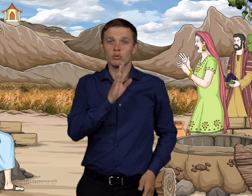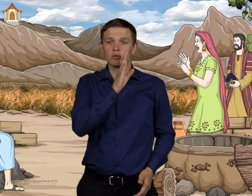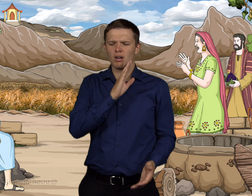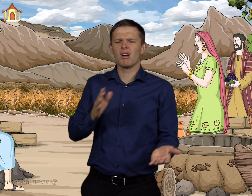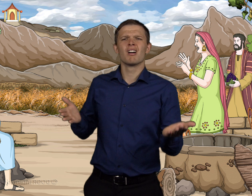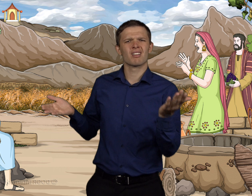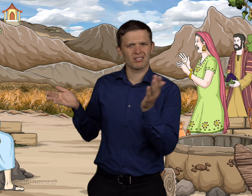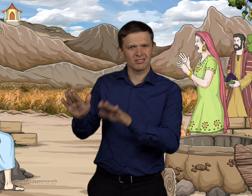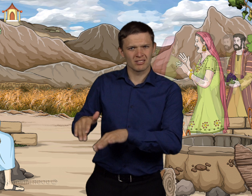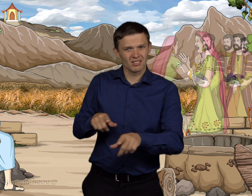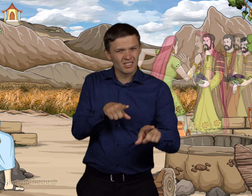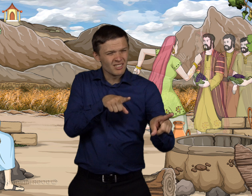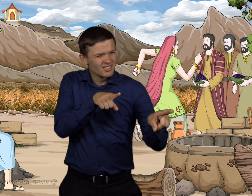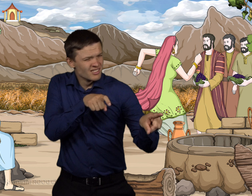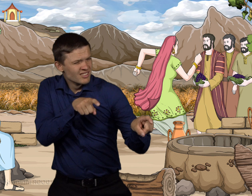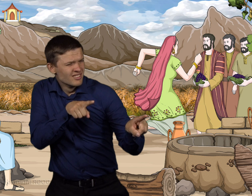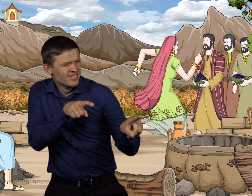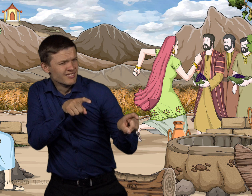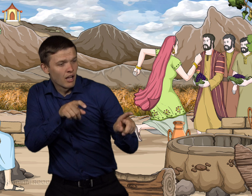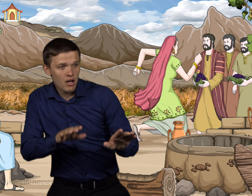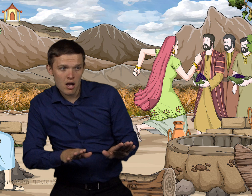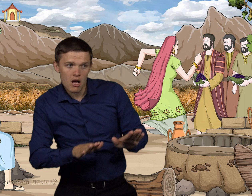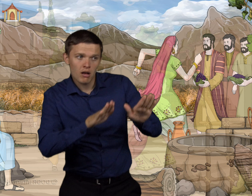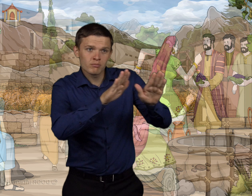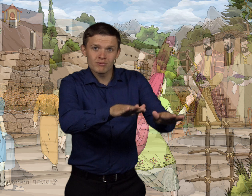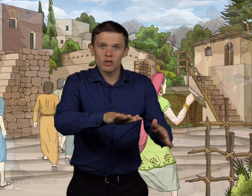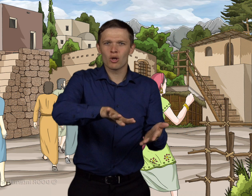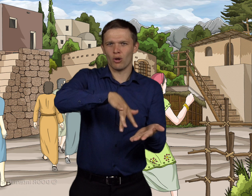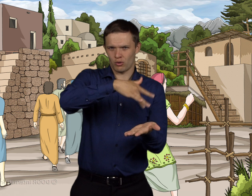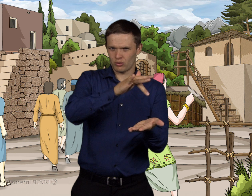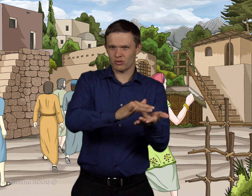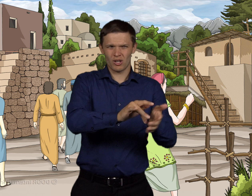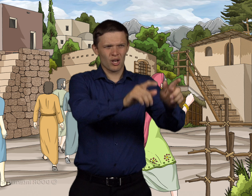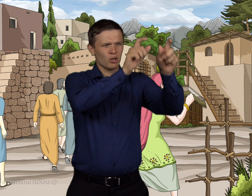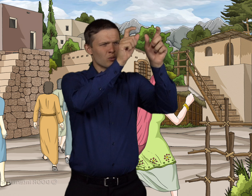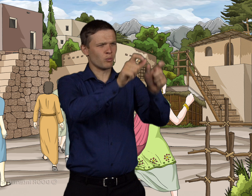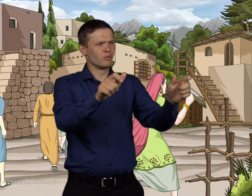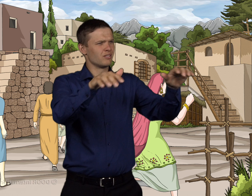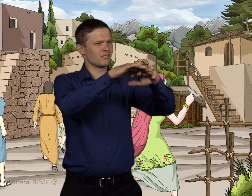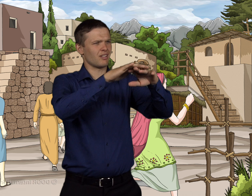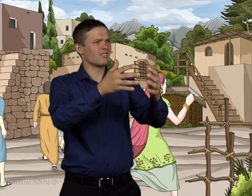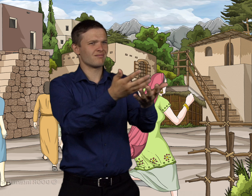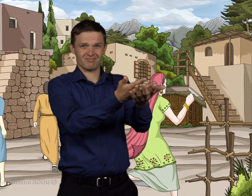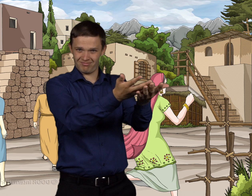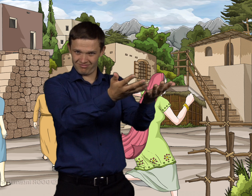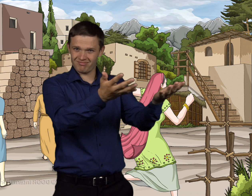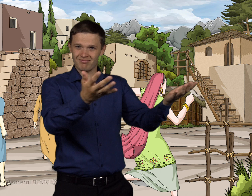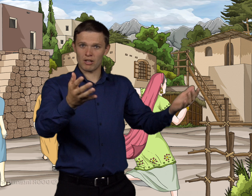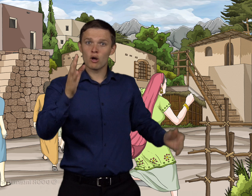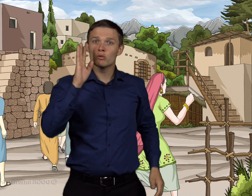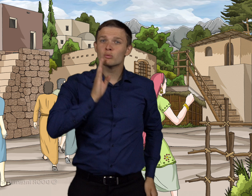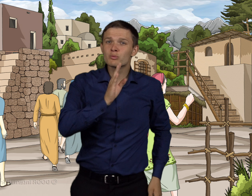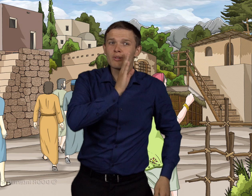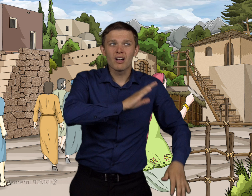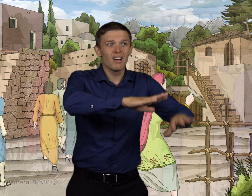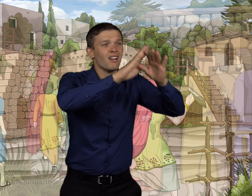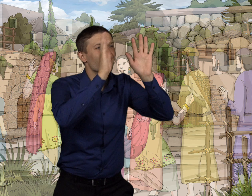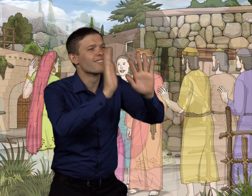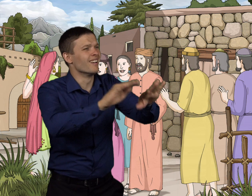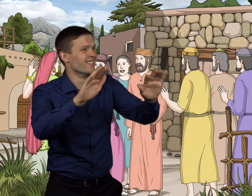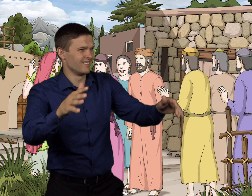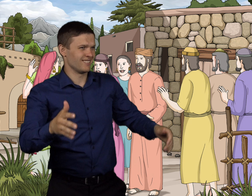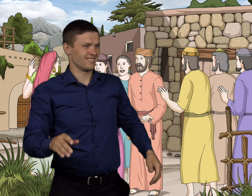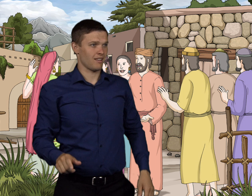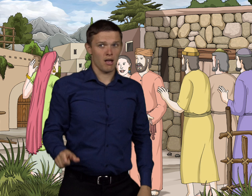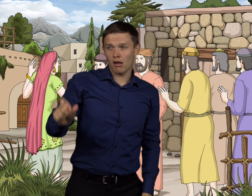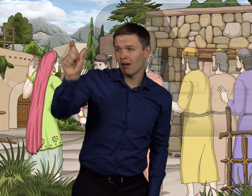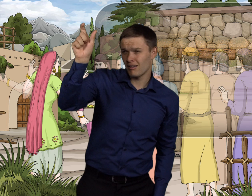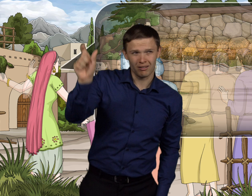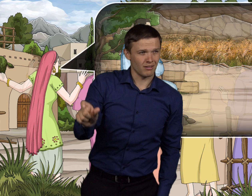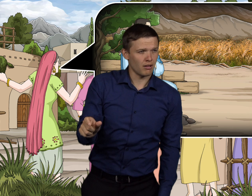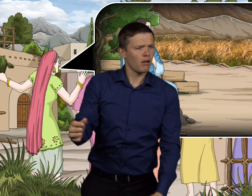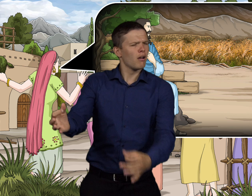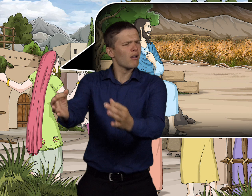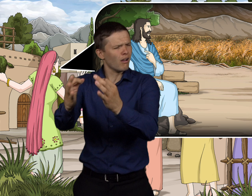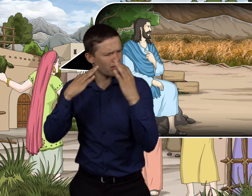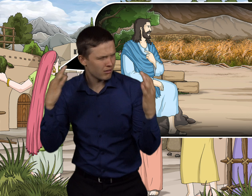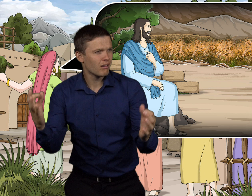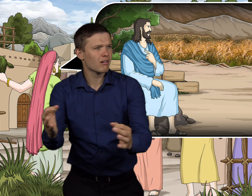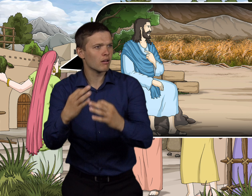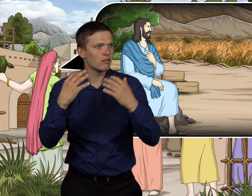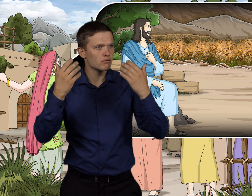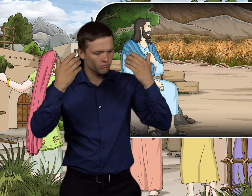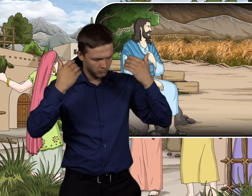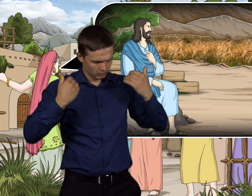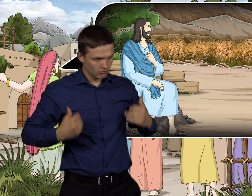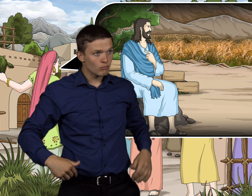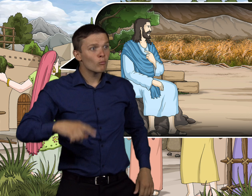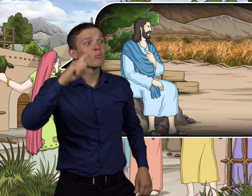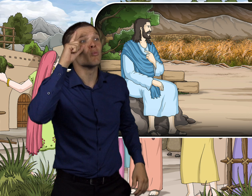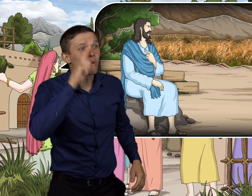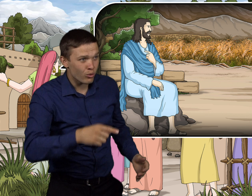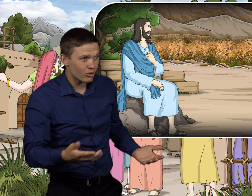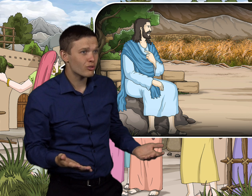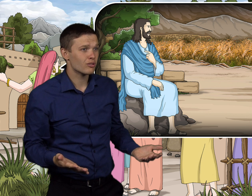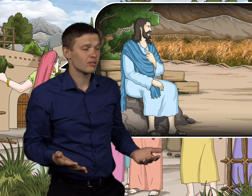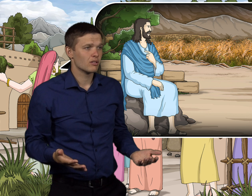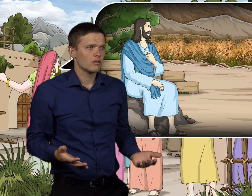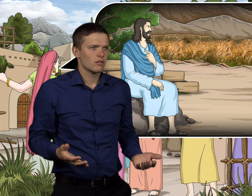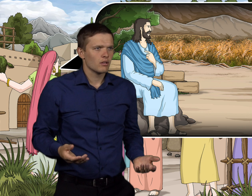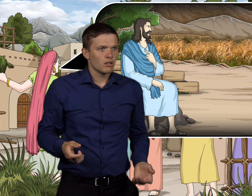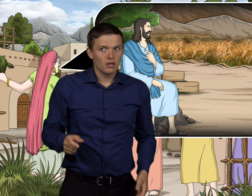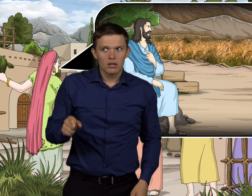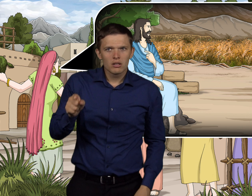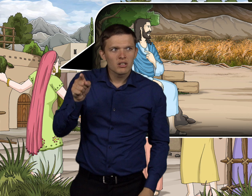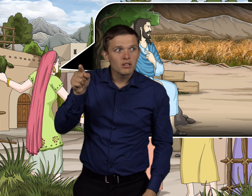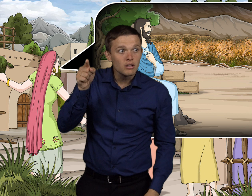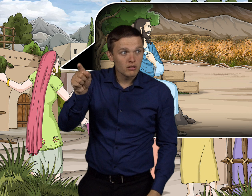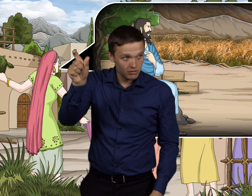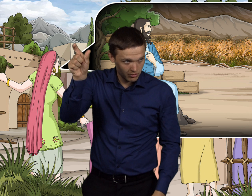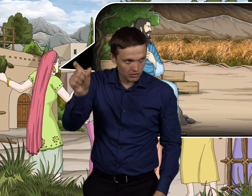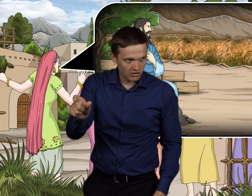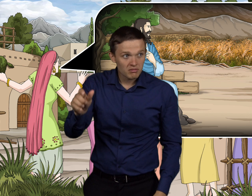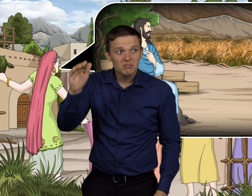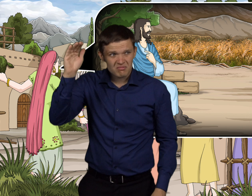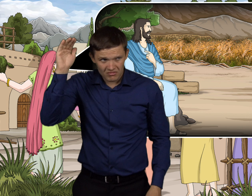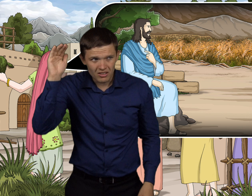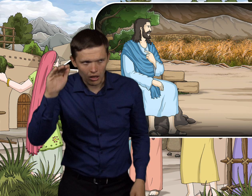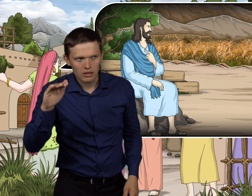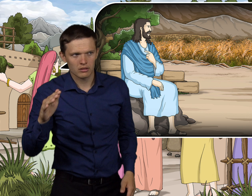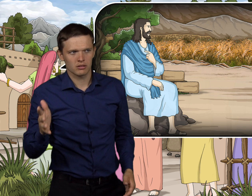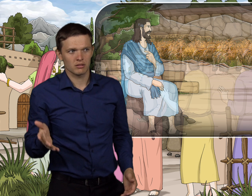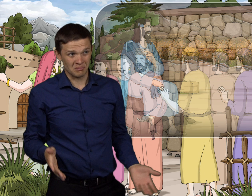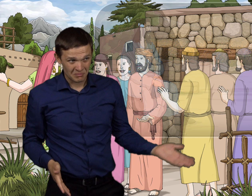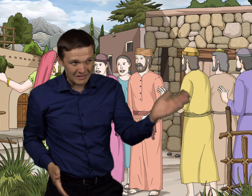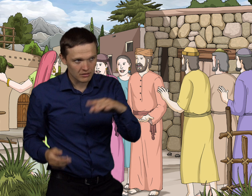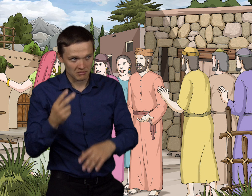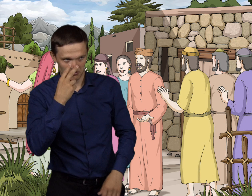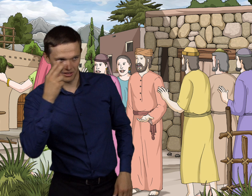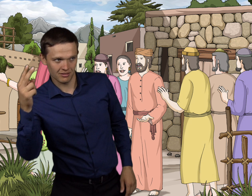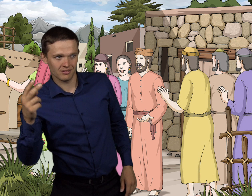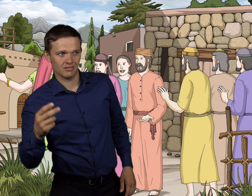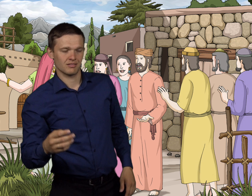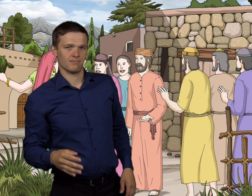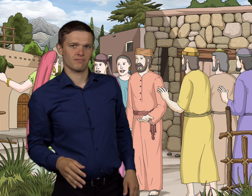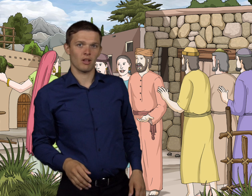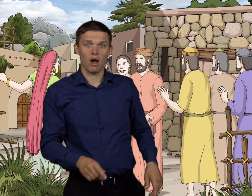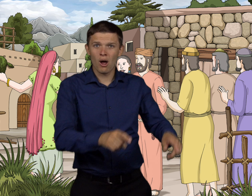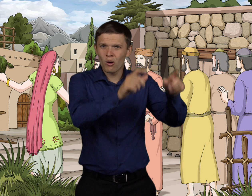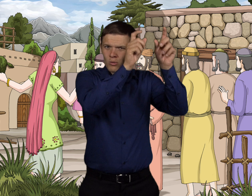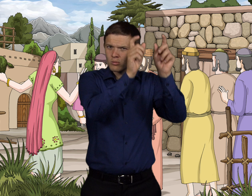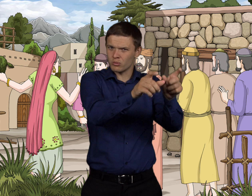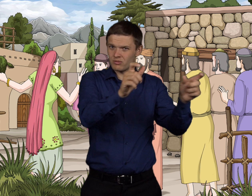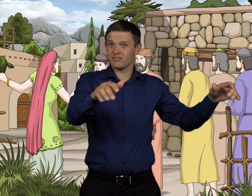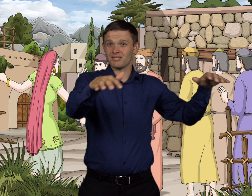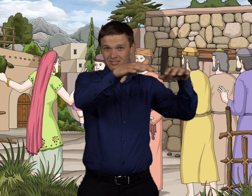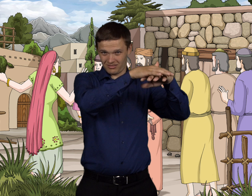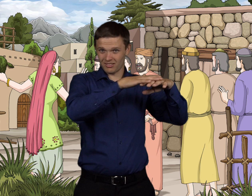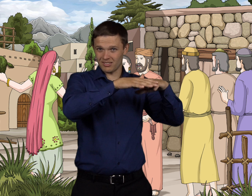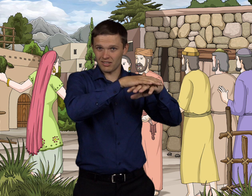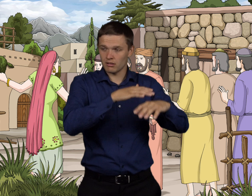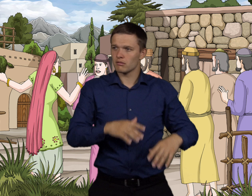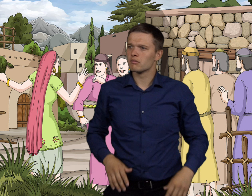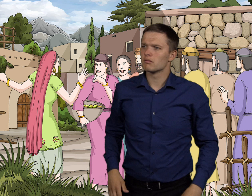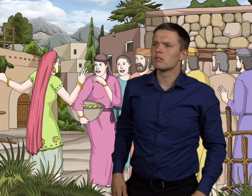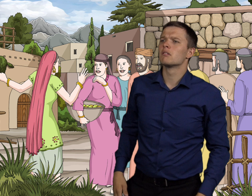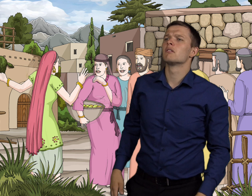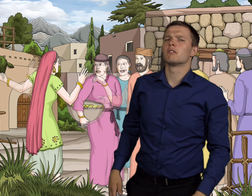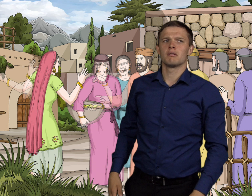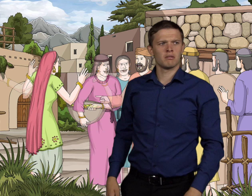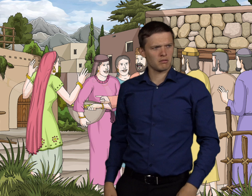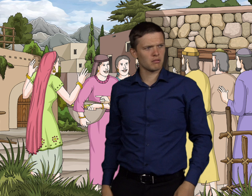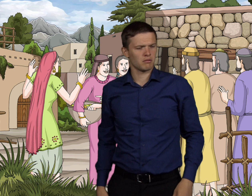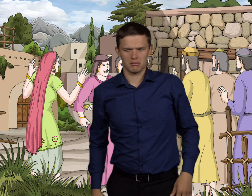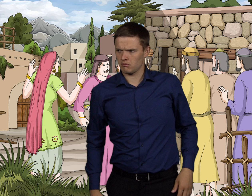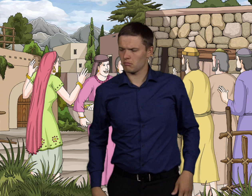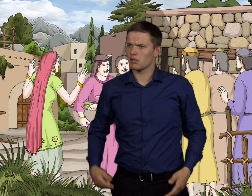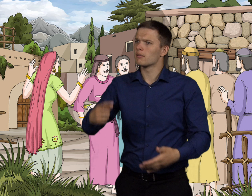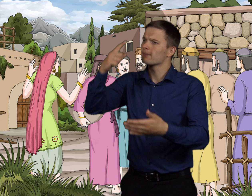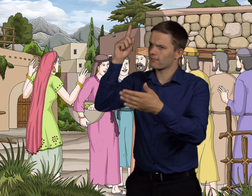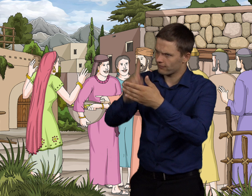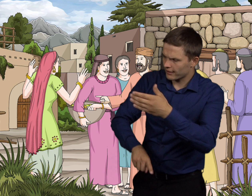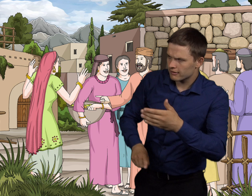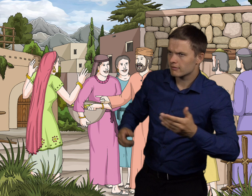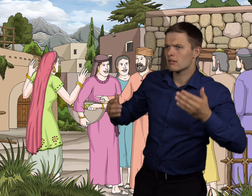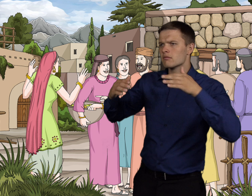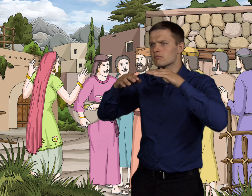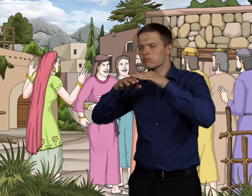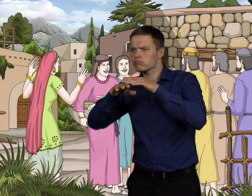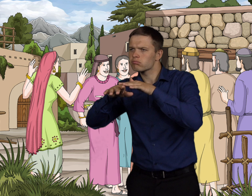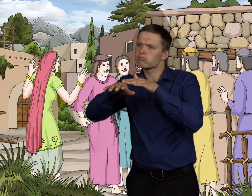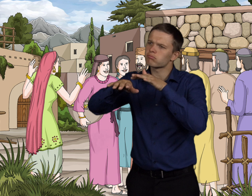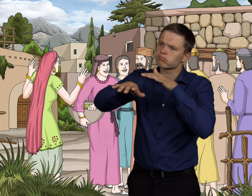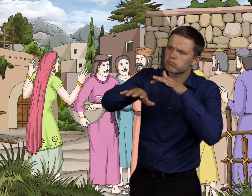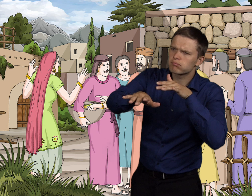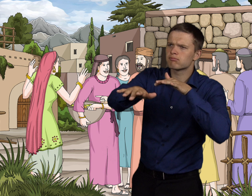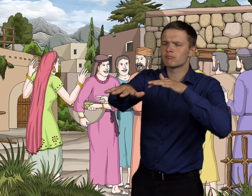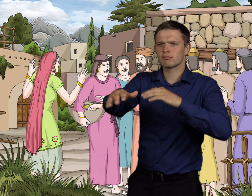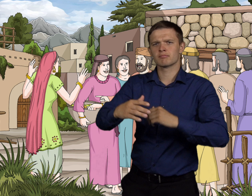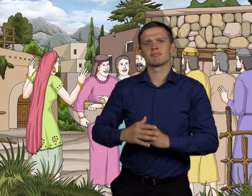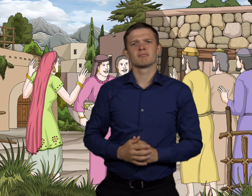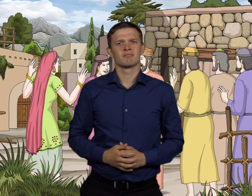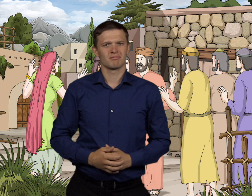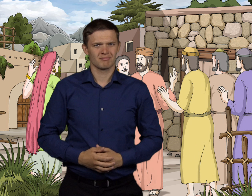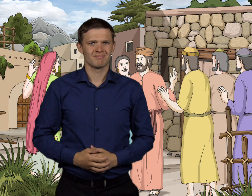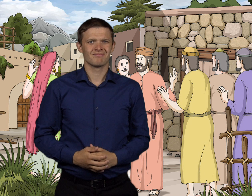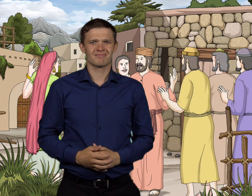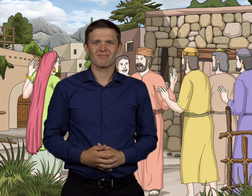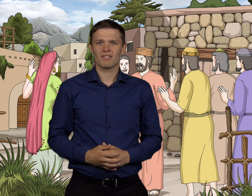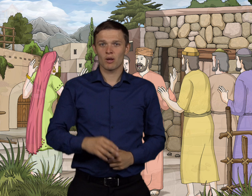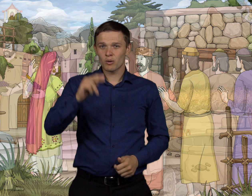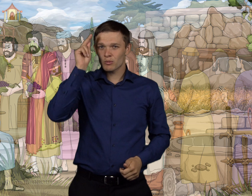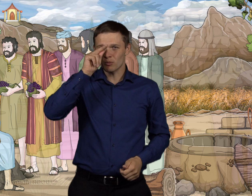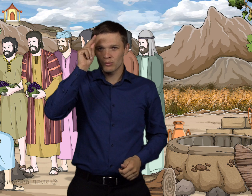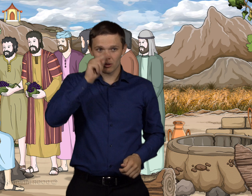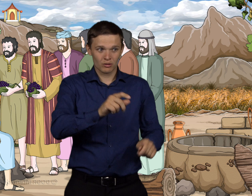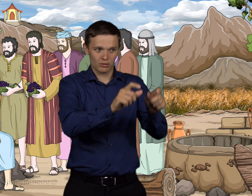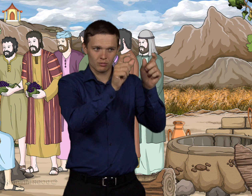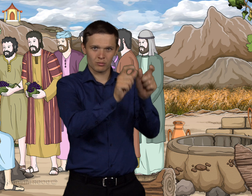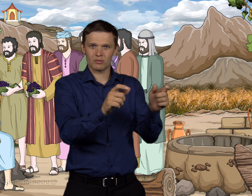Then the woman left her water jar, went back into the town, and said to the people, “Come, see a man who told me everything I ever did. Could this be the Christ?” So they left the town and made their way toward Jesus.